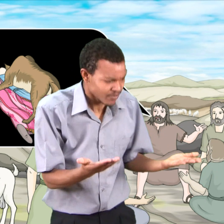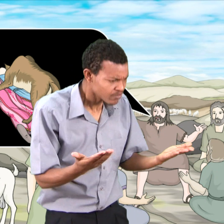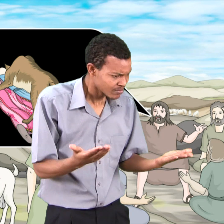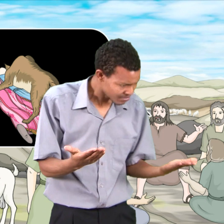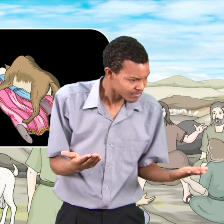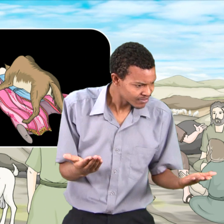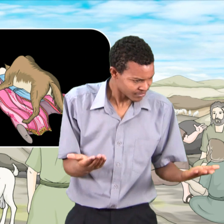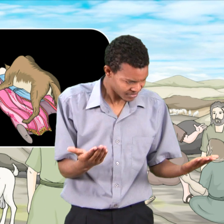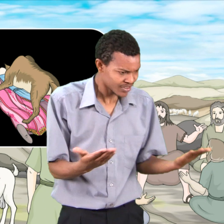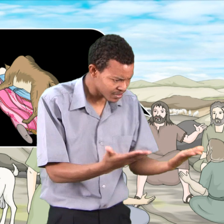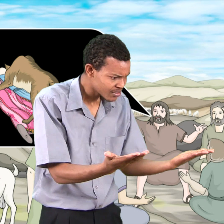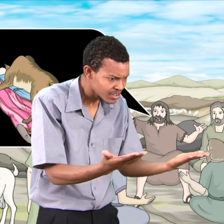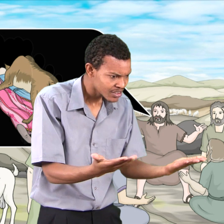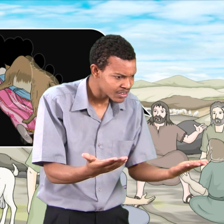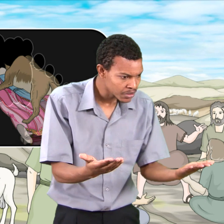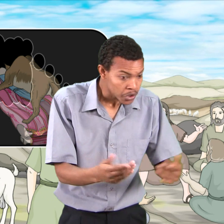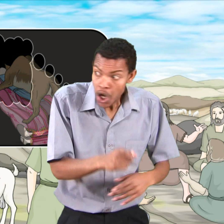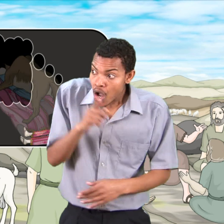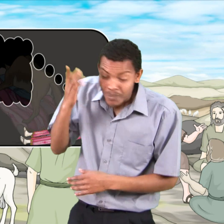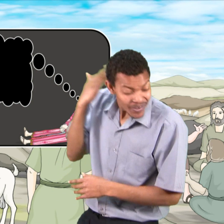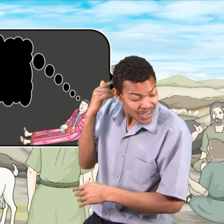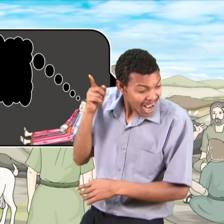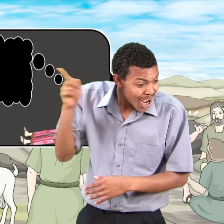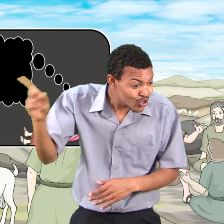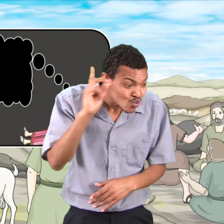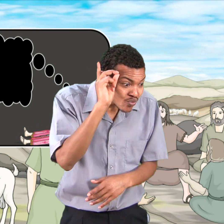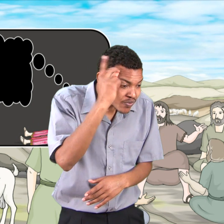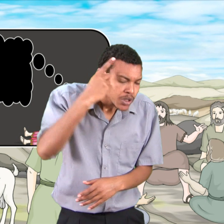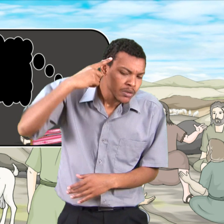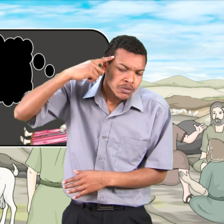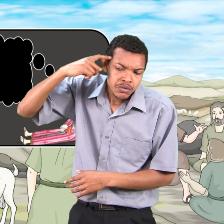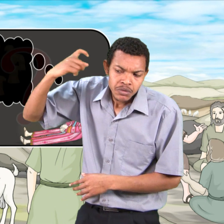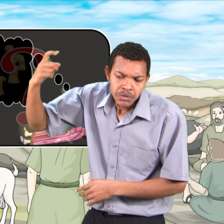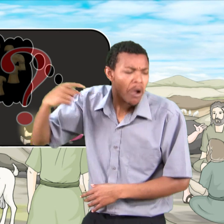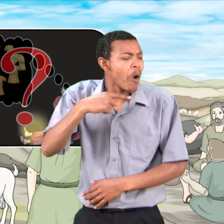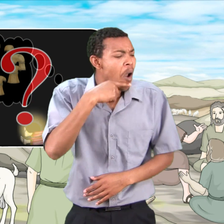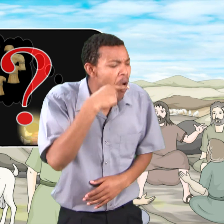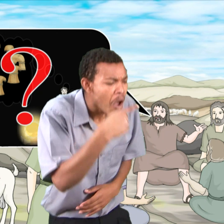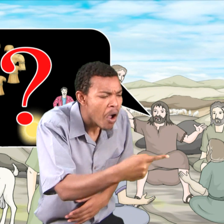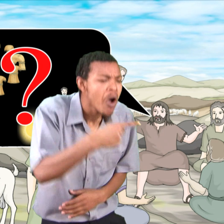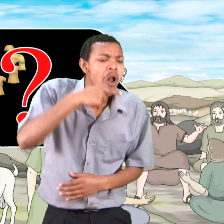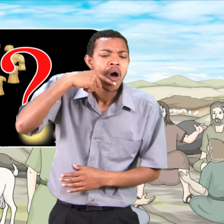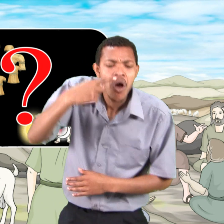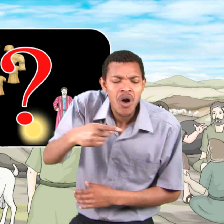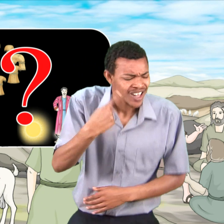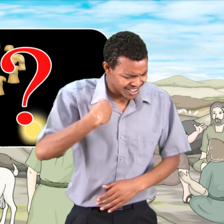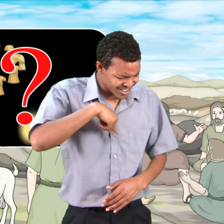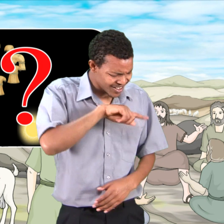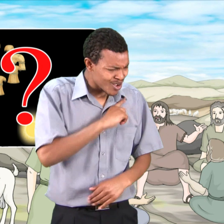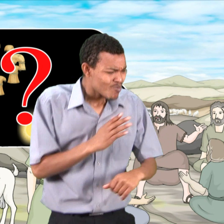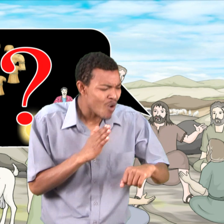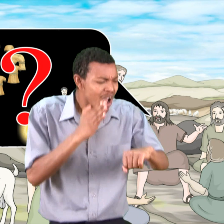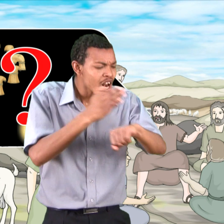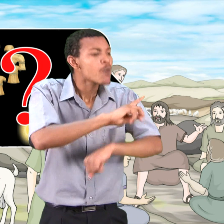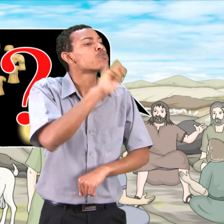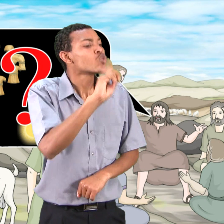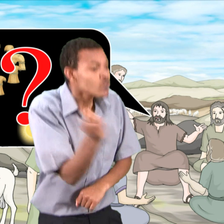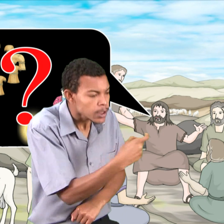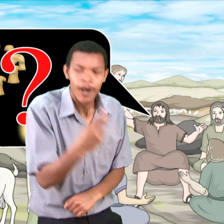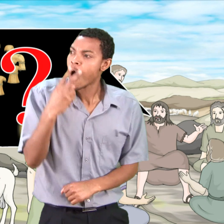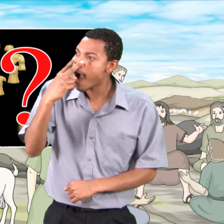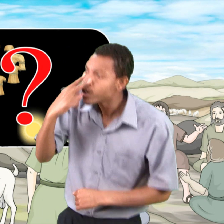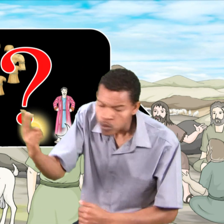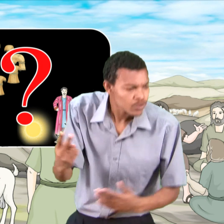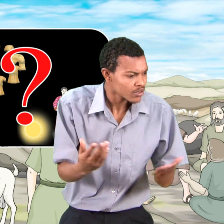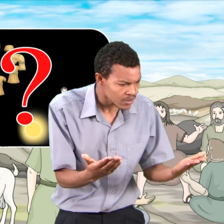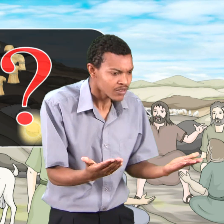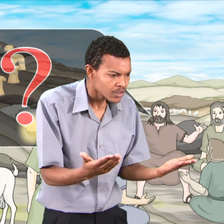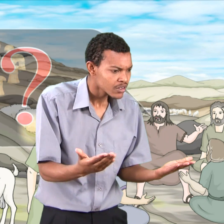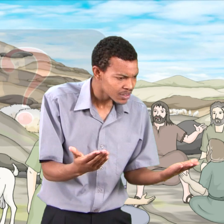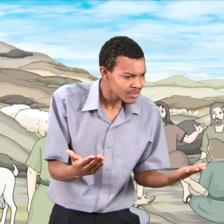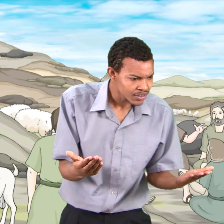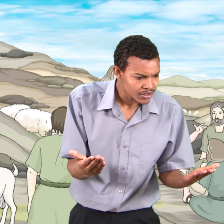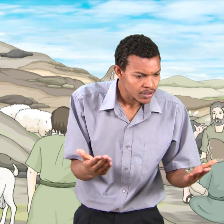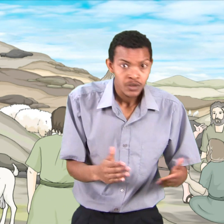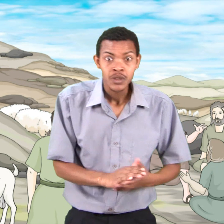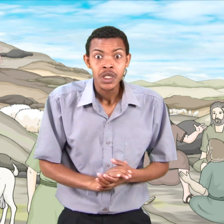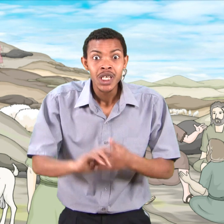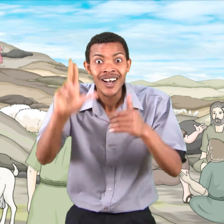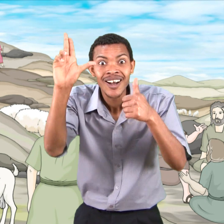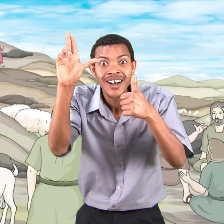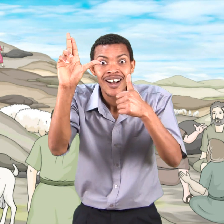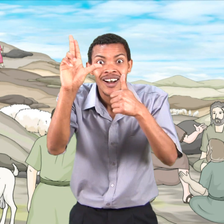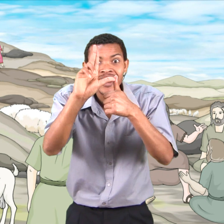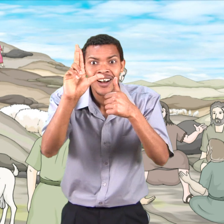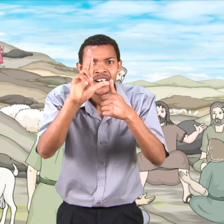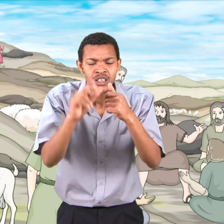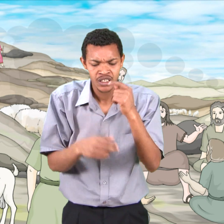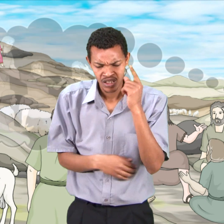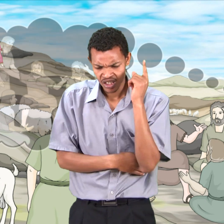Then we shall see what becomes of his dreams!”